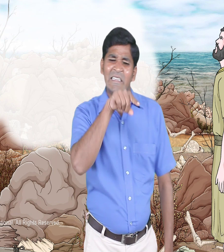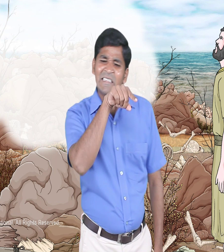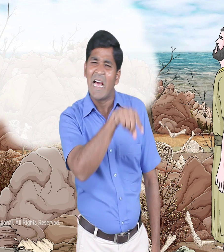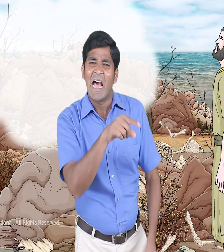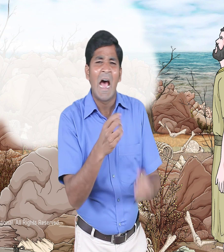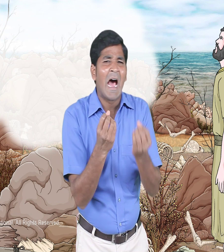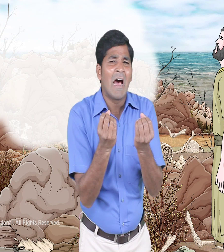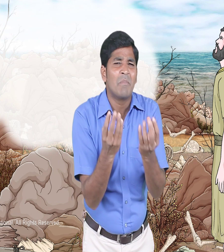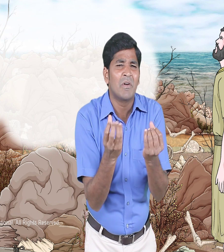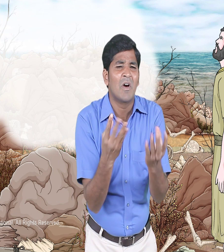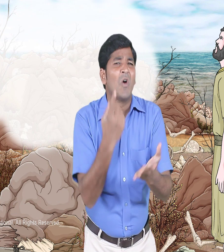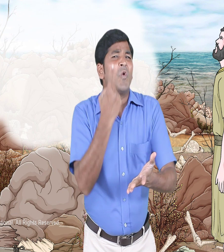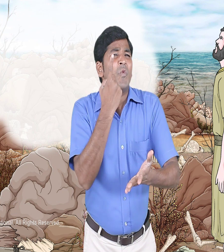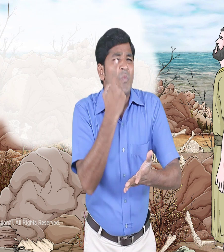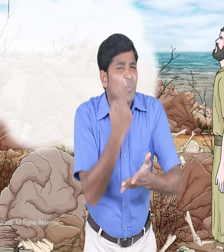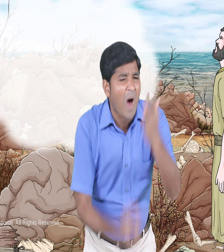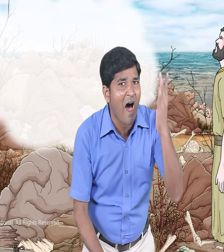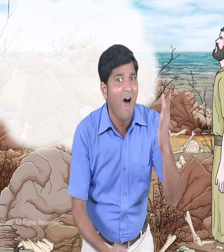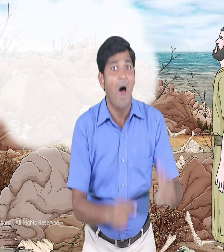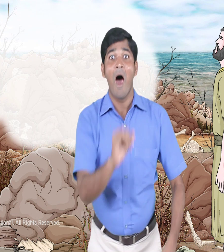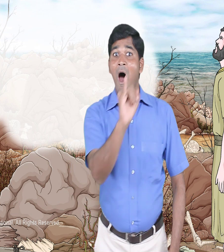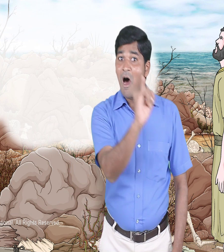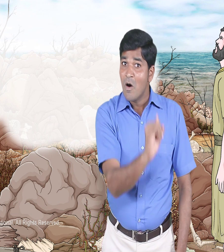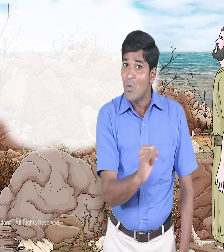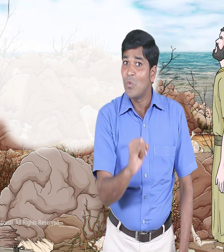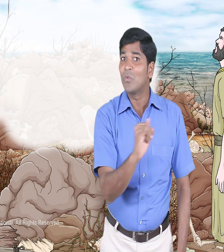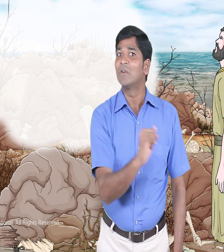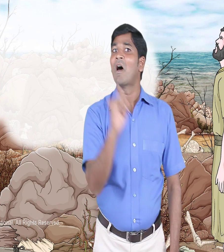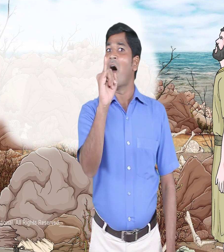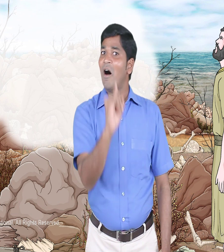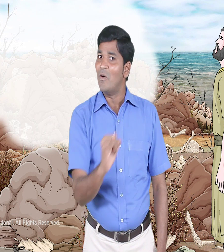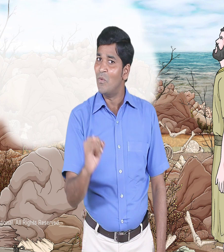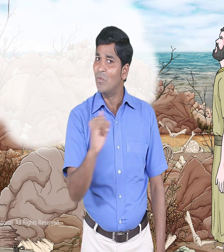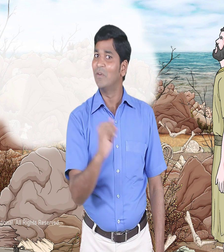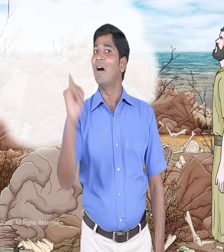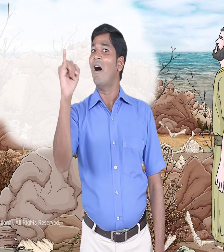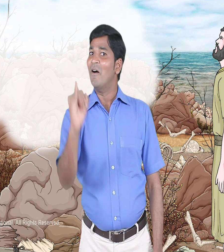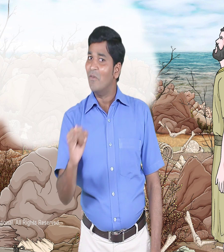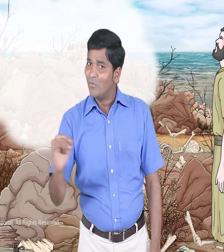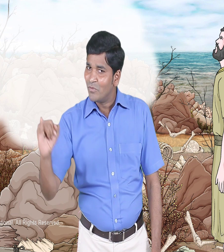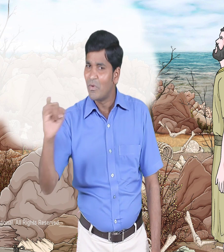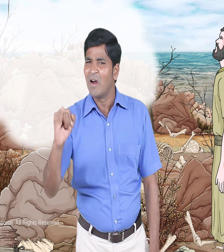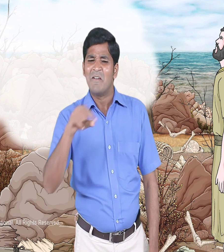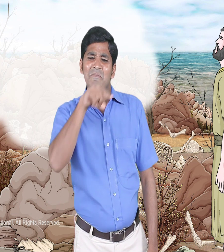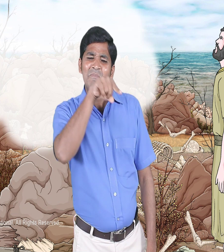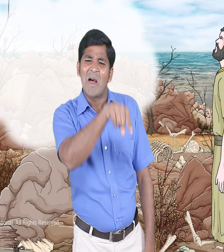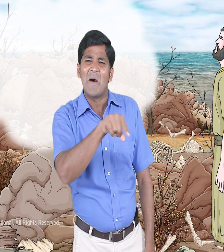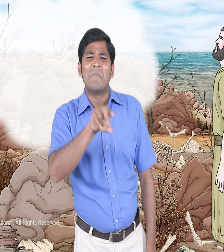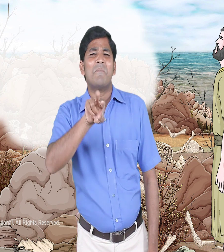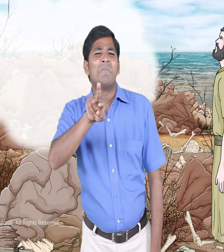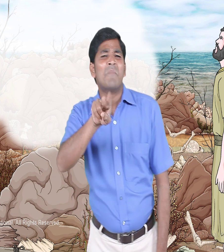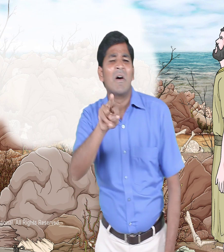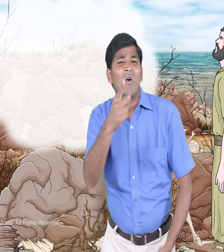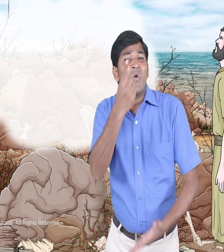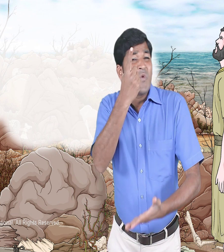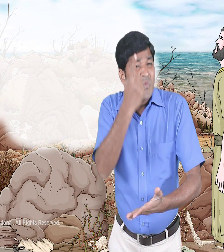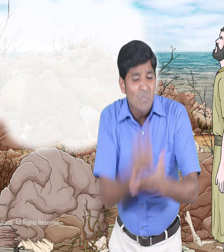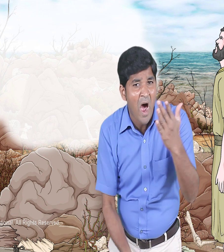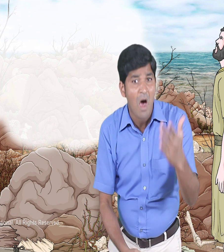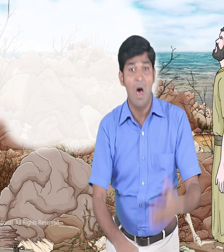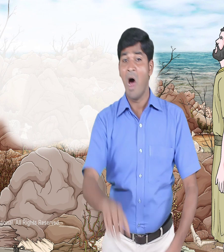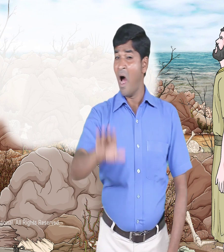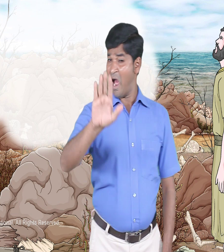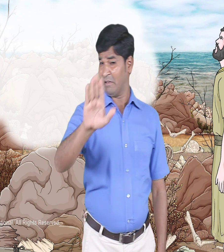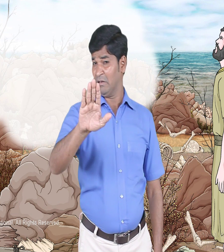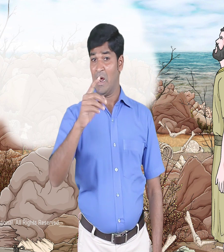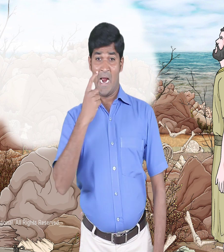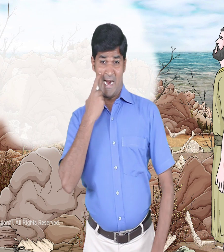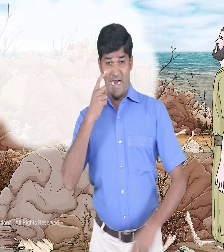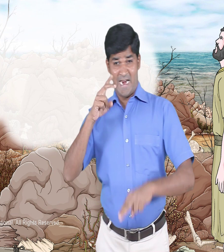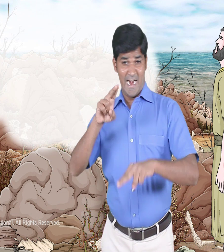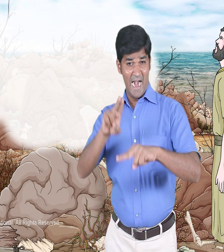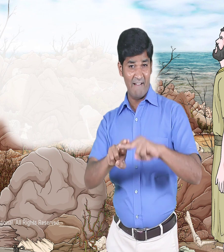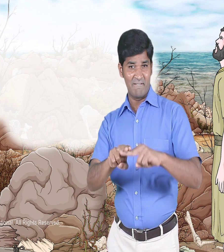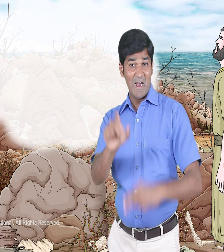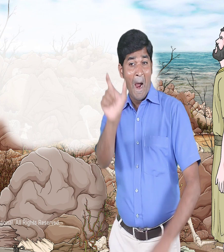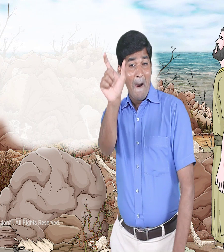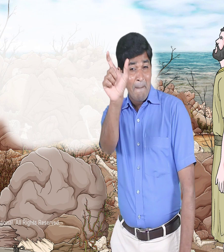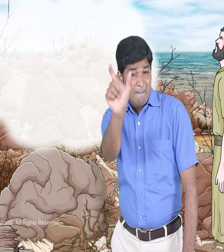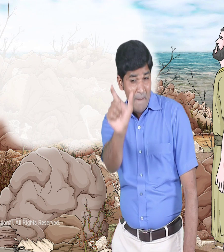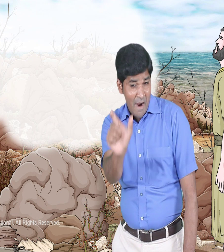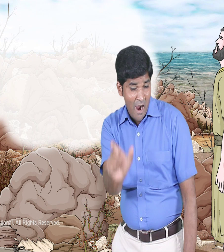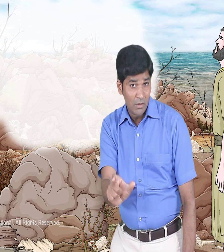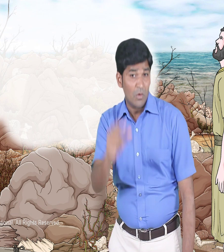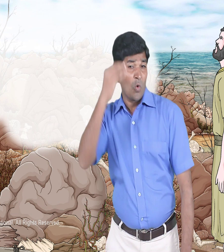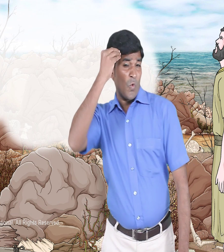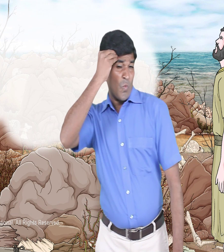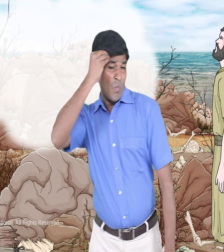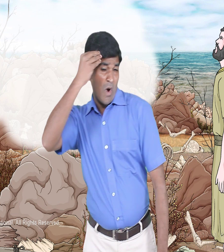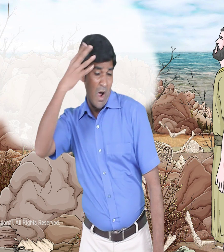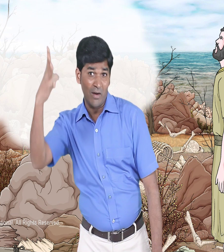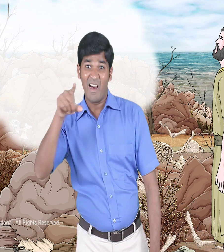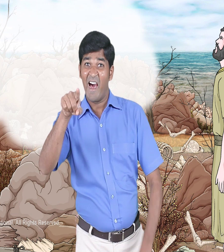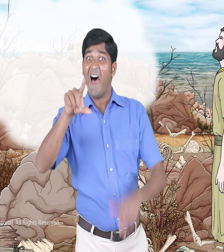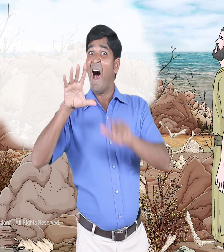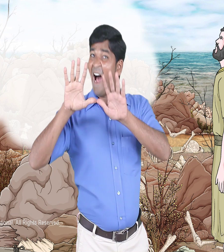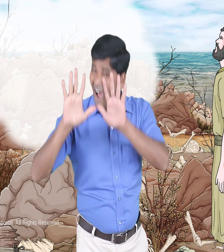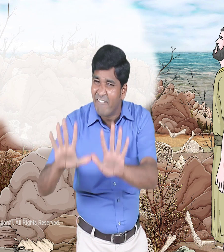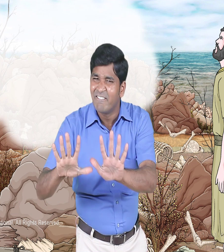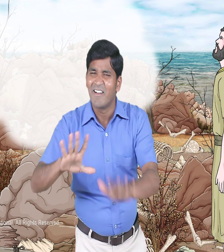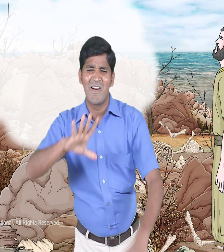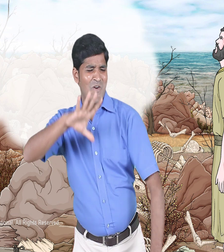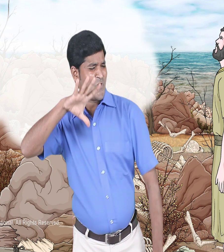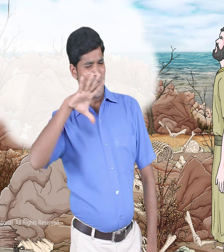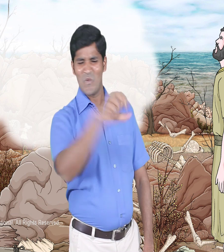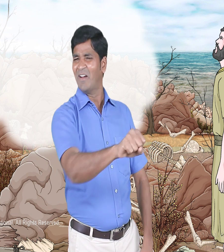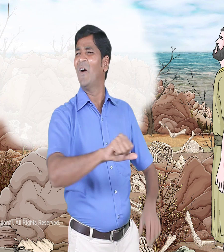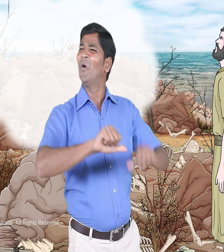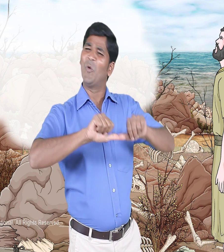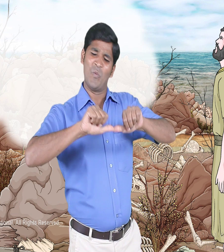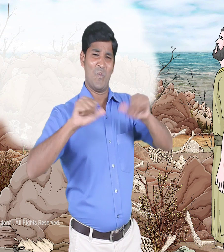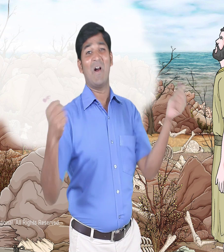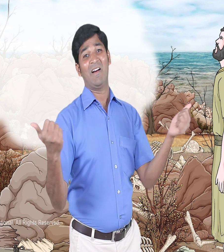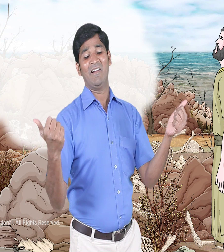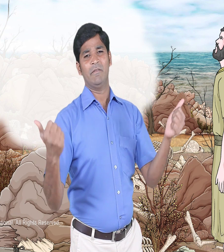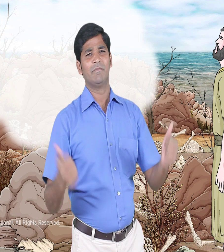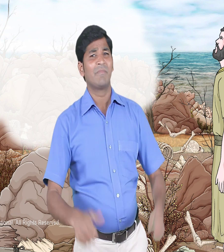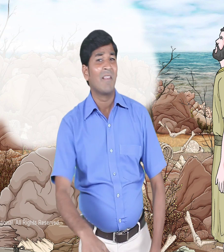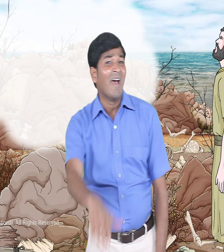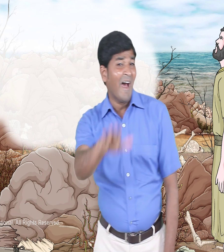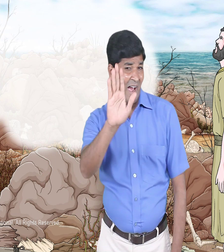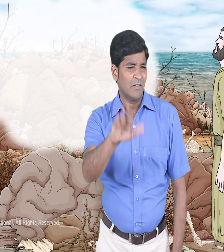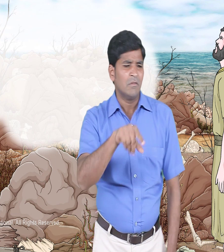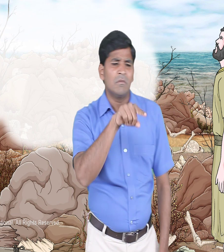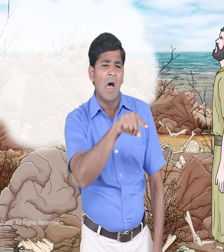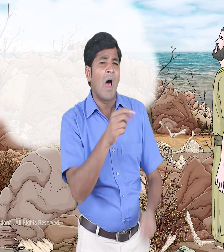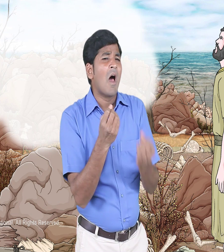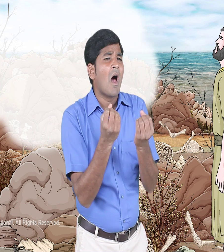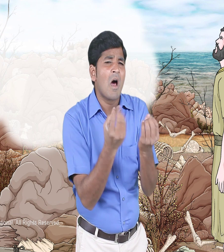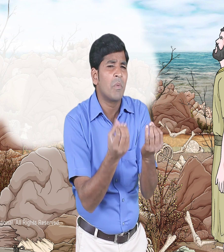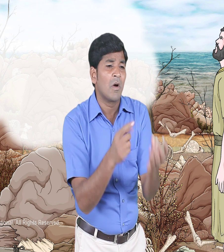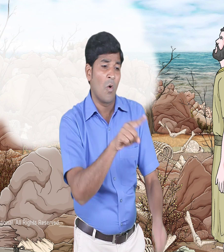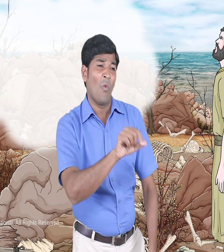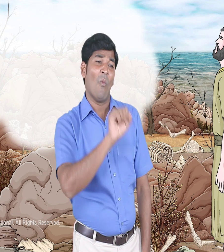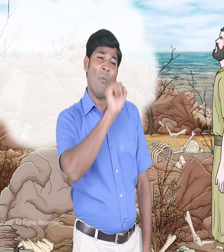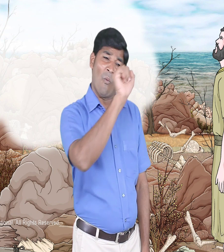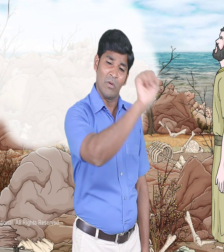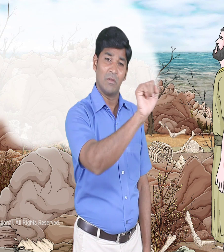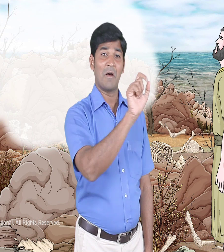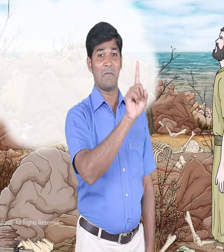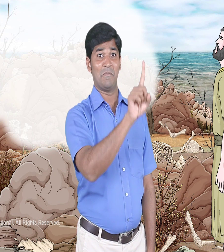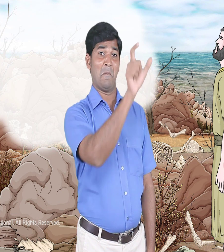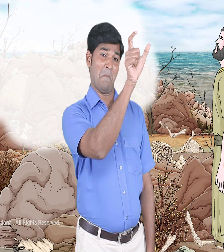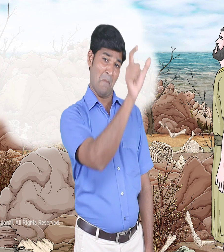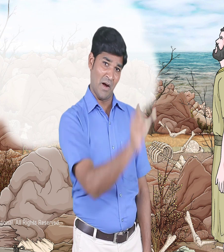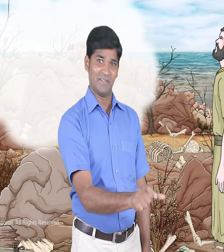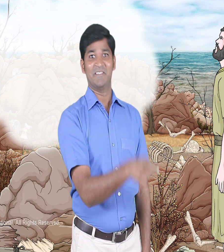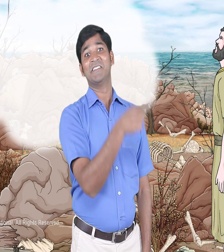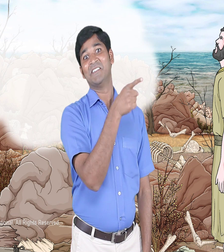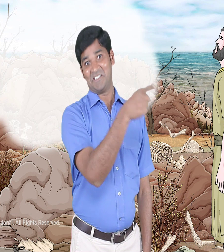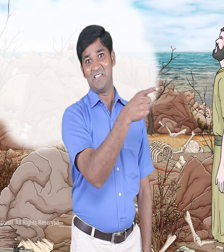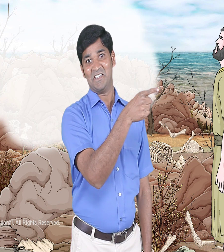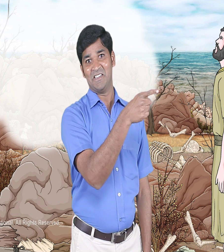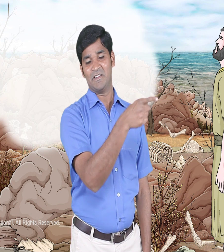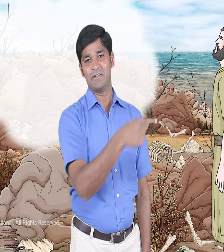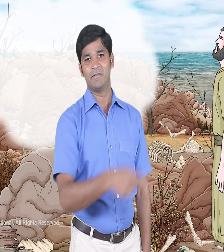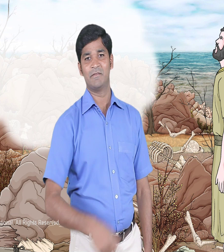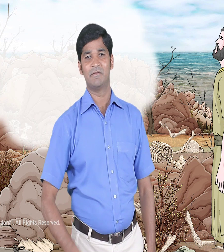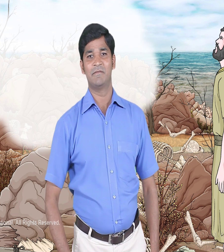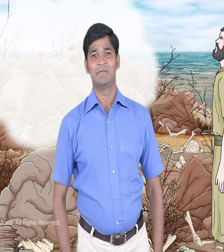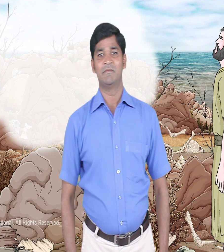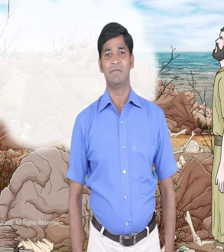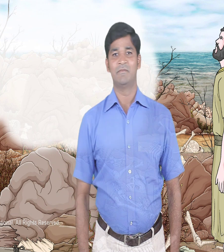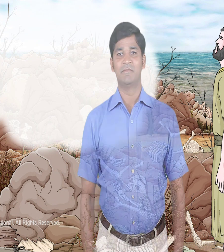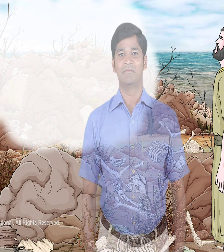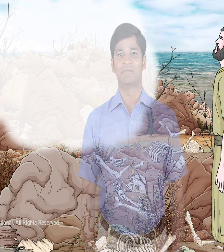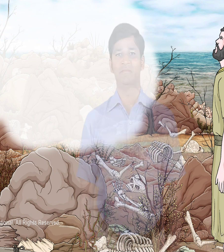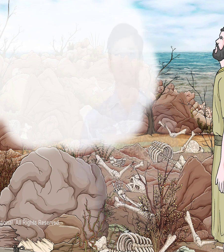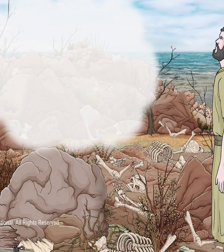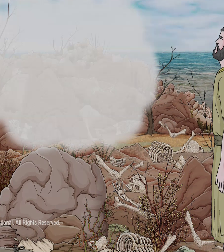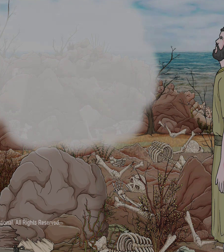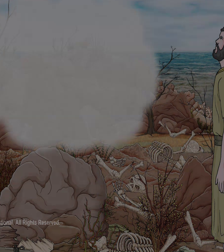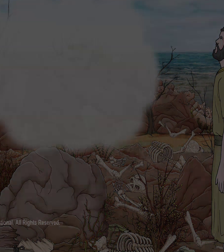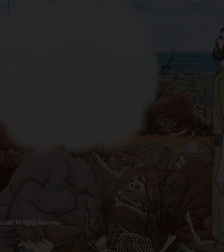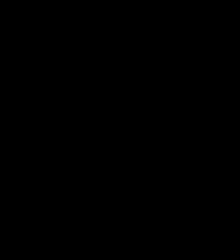Here is a call for wisdom: Let the one who has insight calculate the number of the beast, for it is the number of a man, and that number is 666.